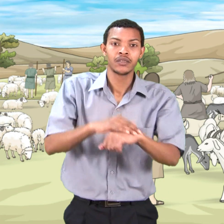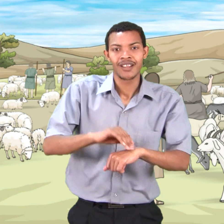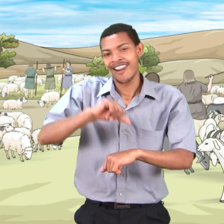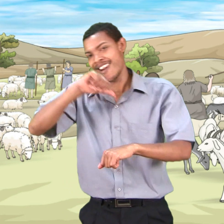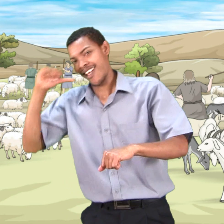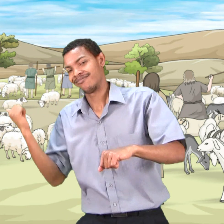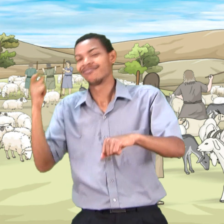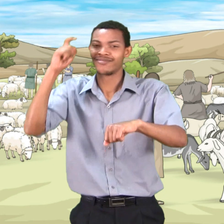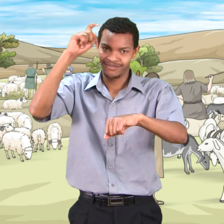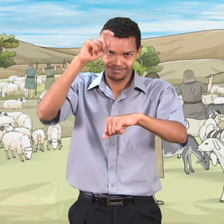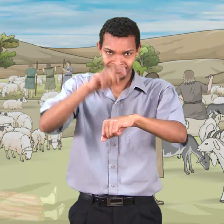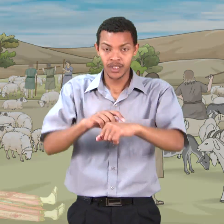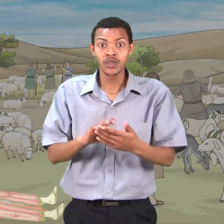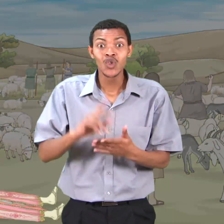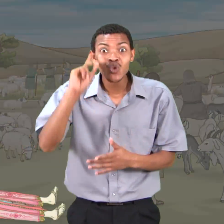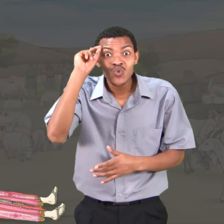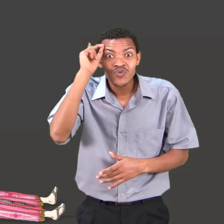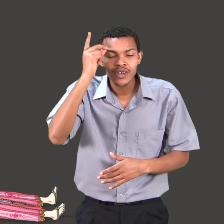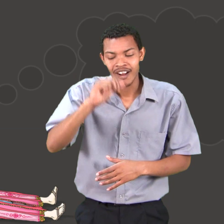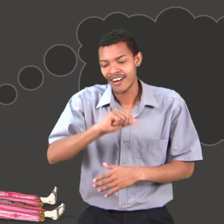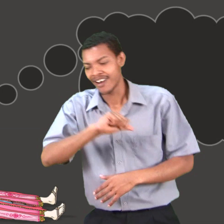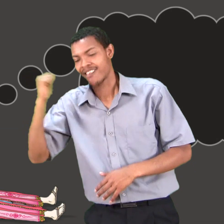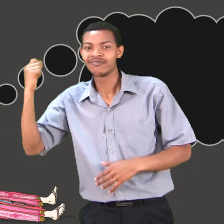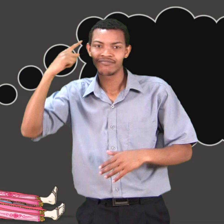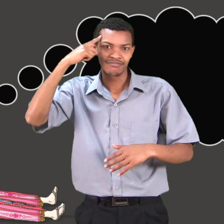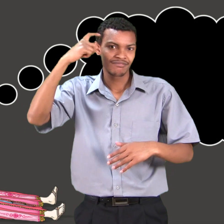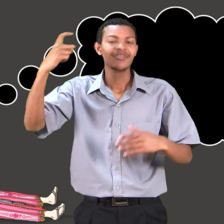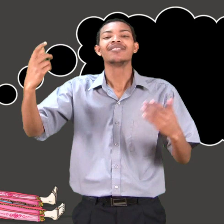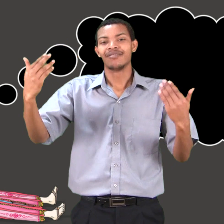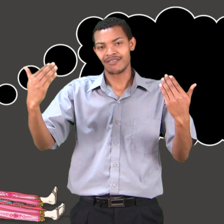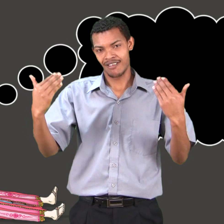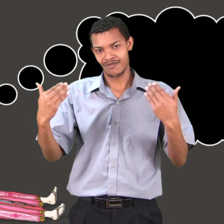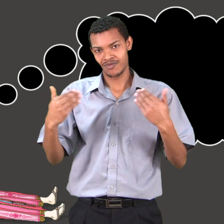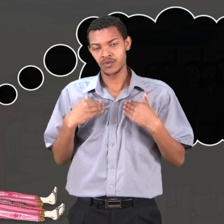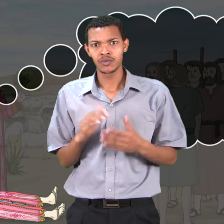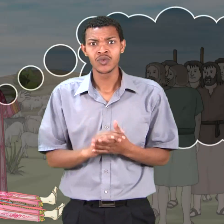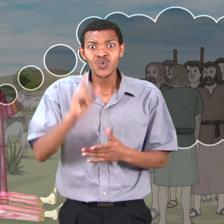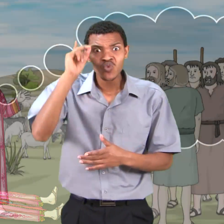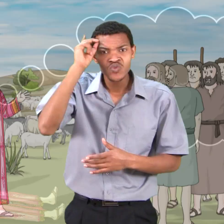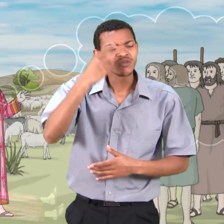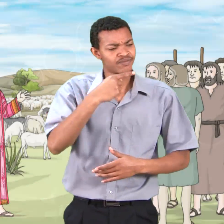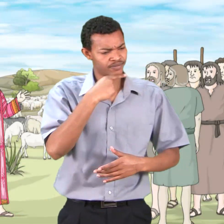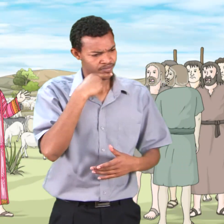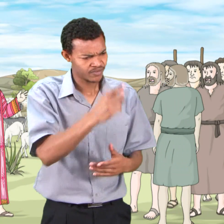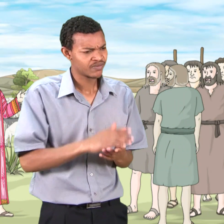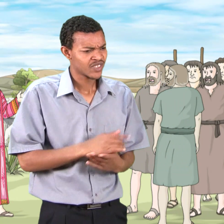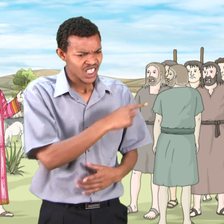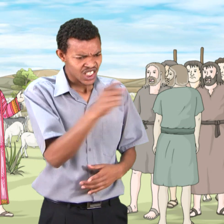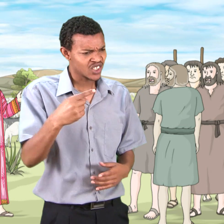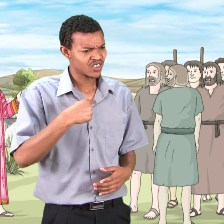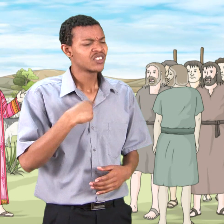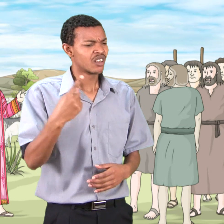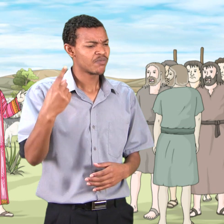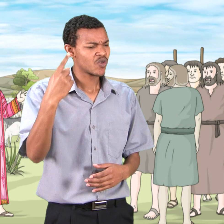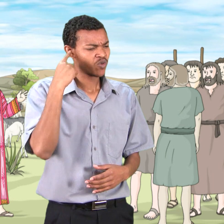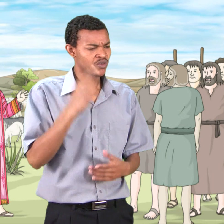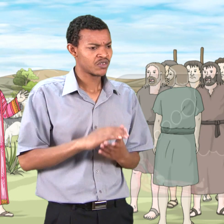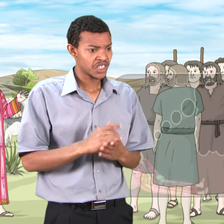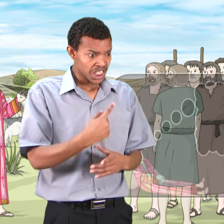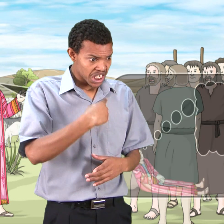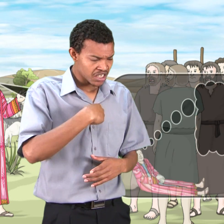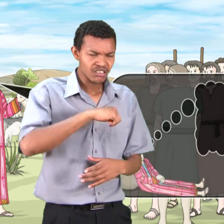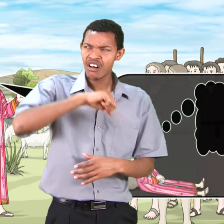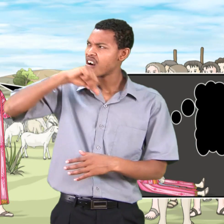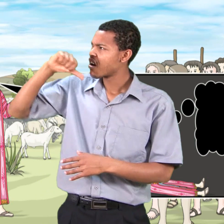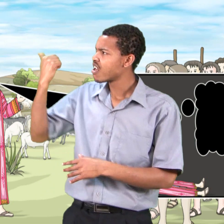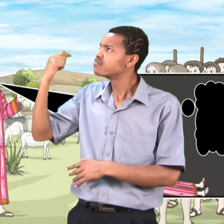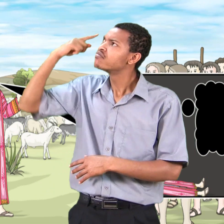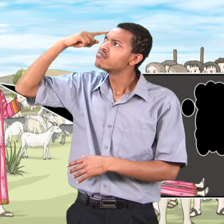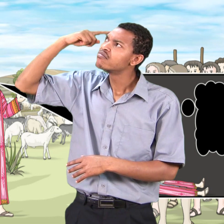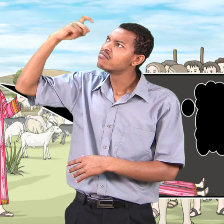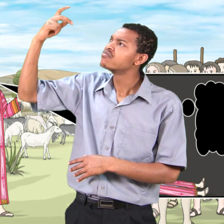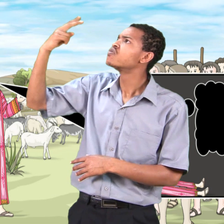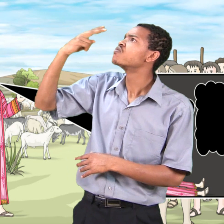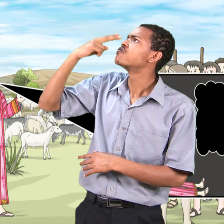Then Joseph had another dream and told it to his brothers.